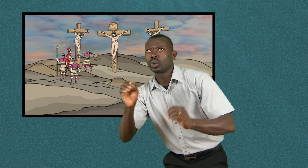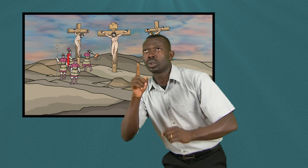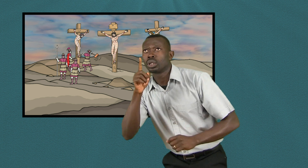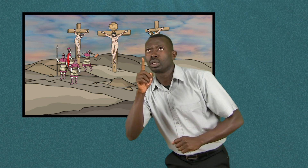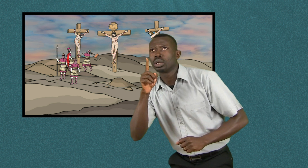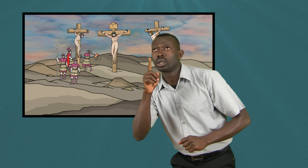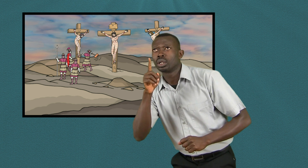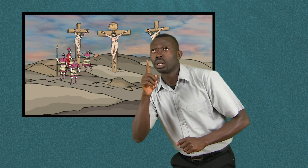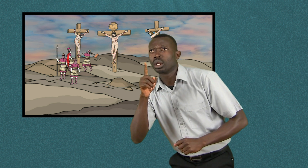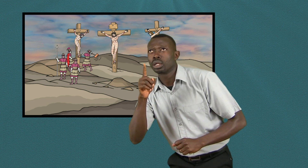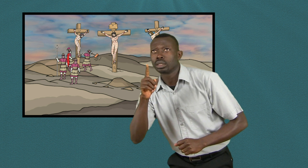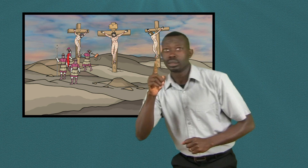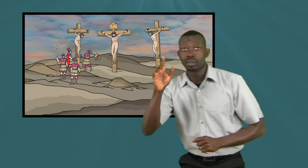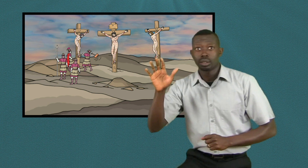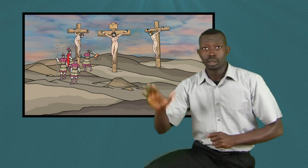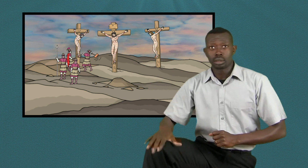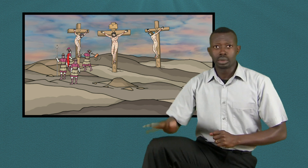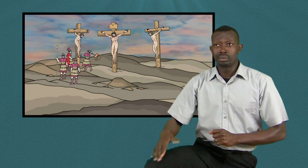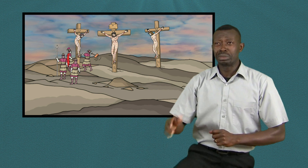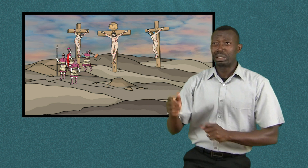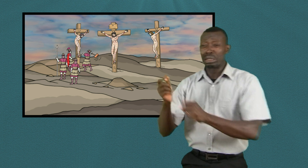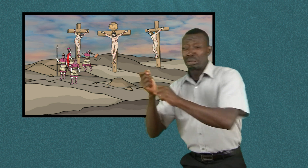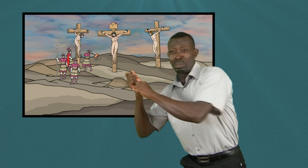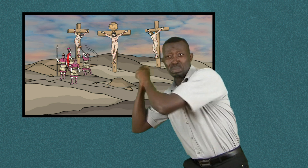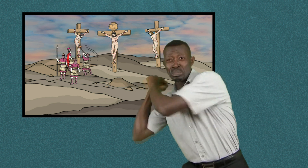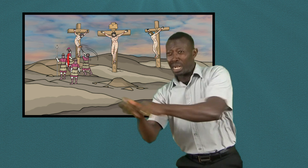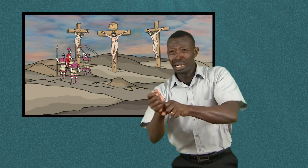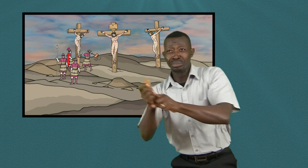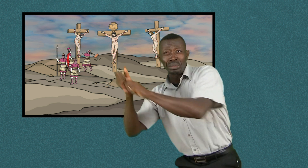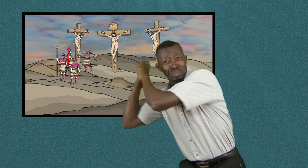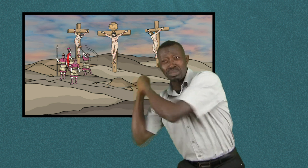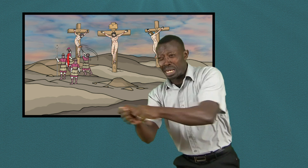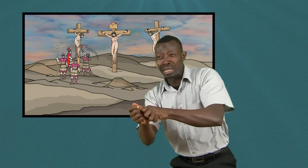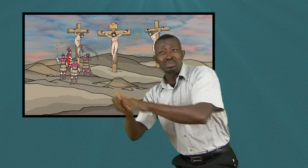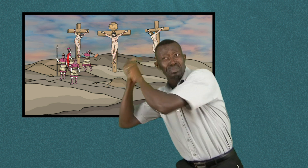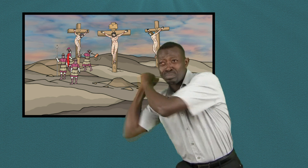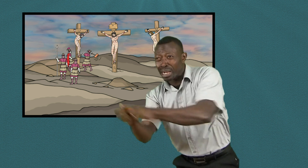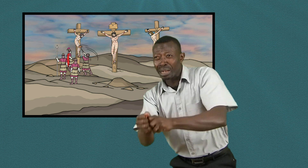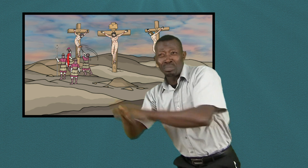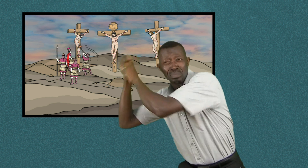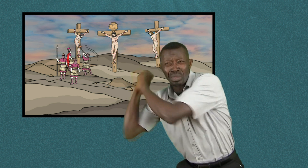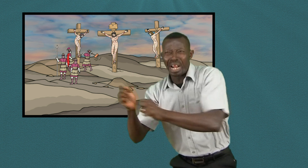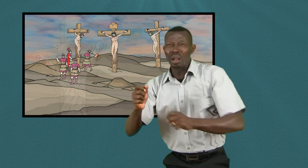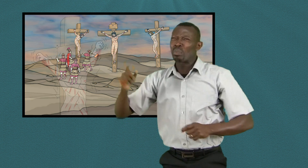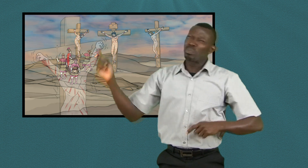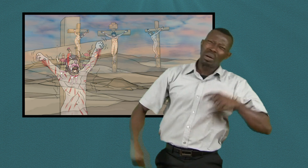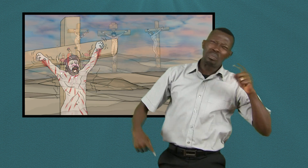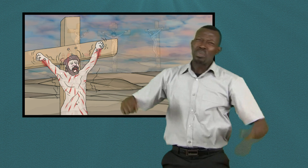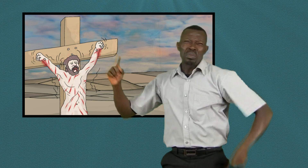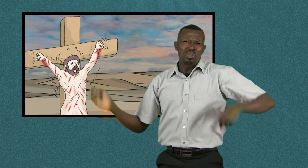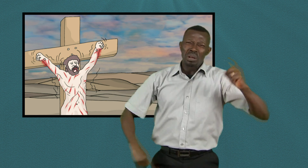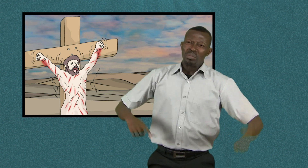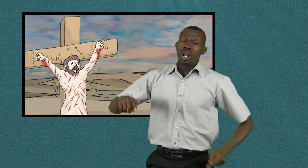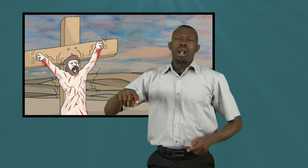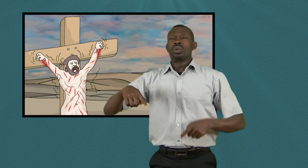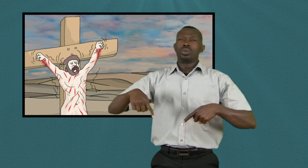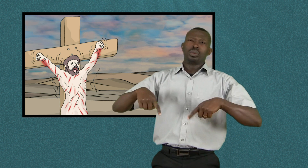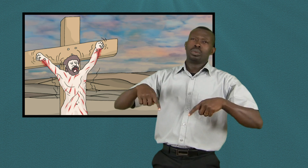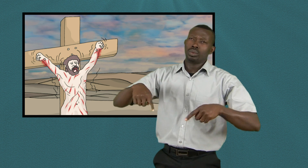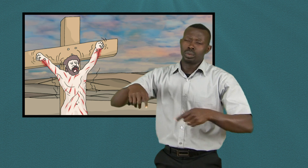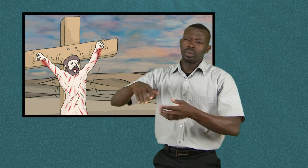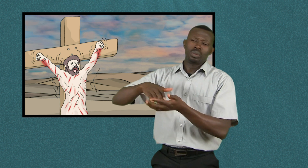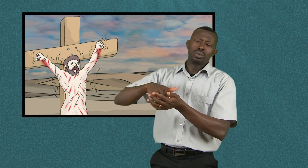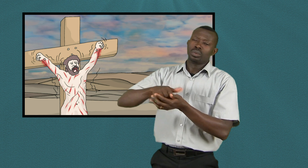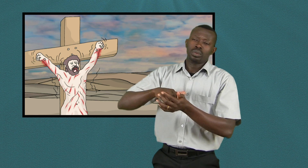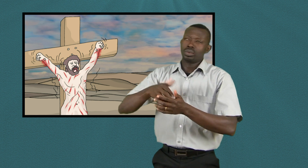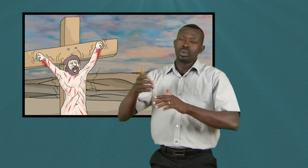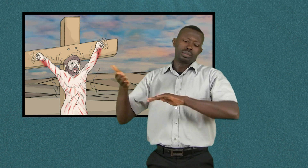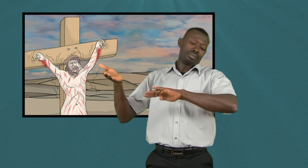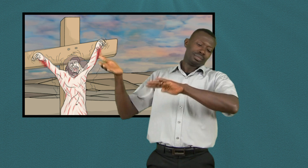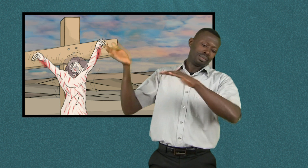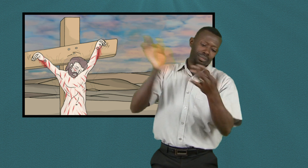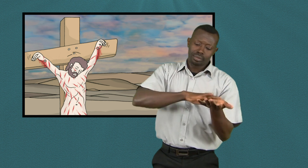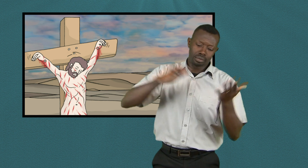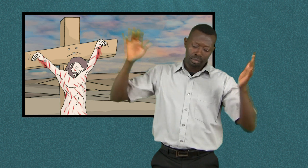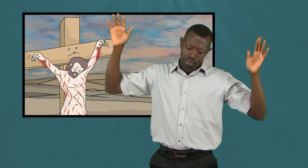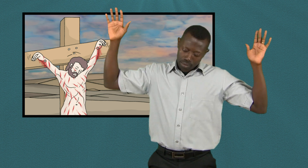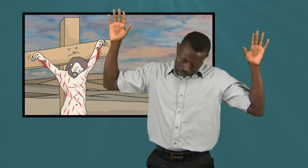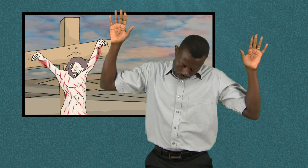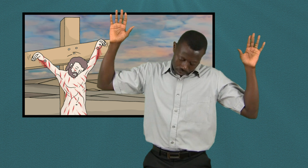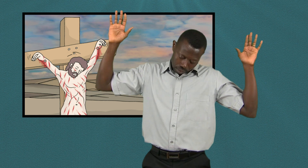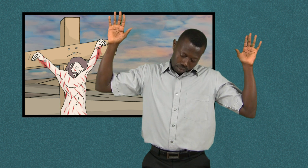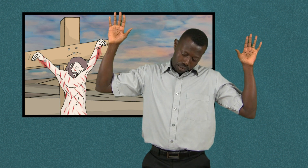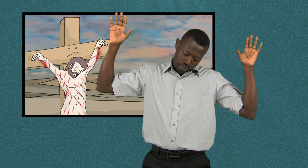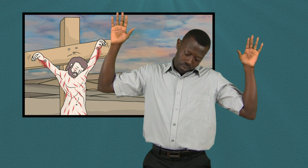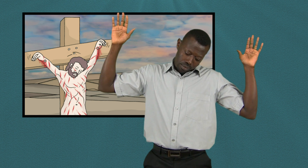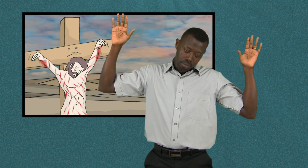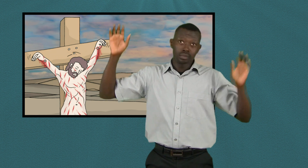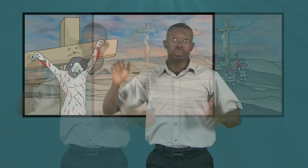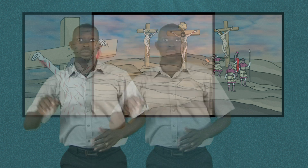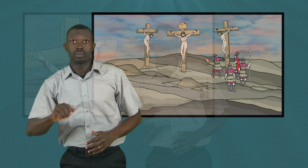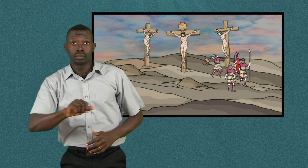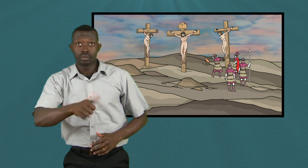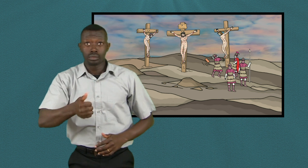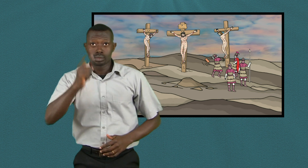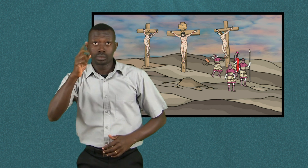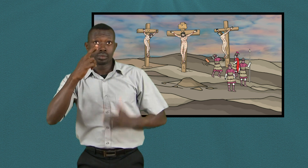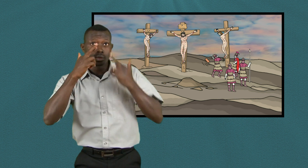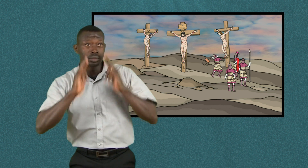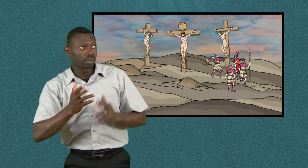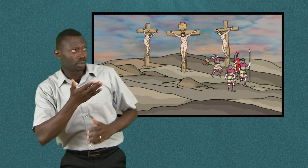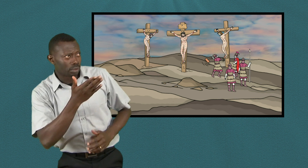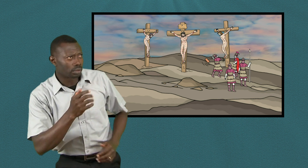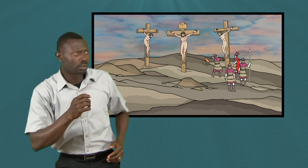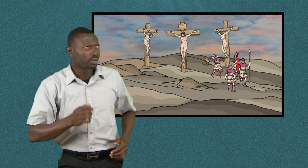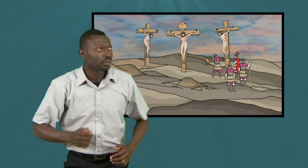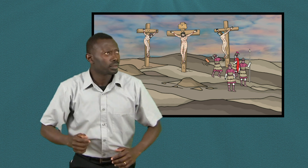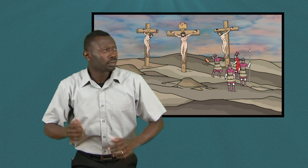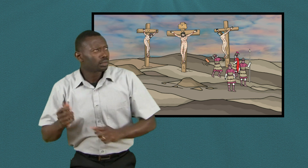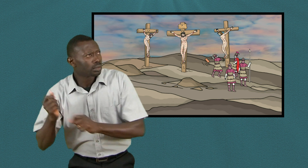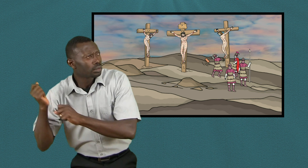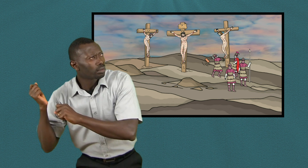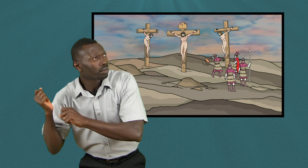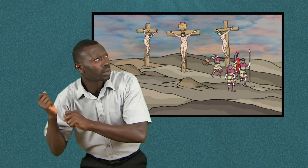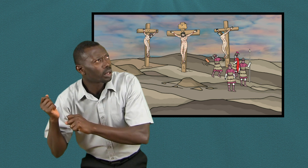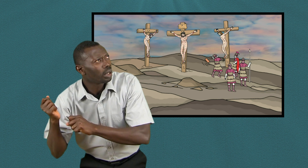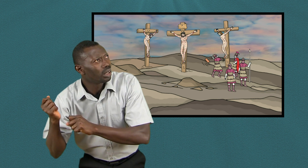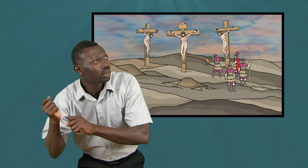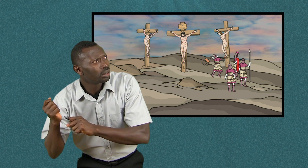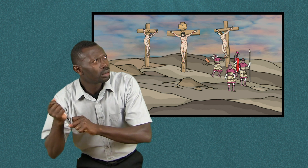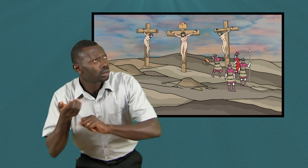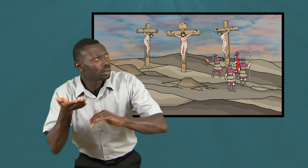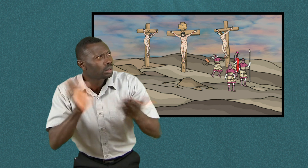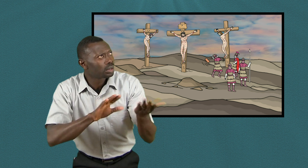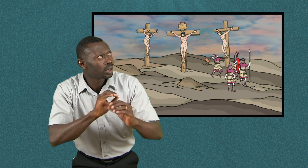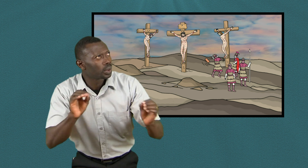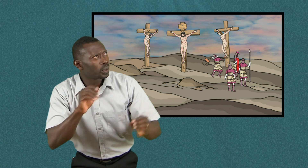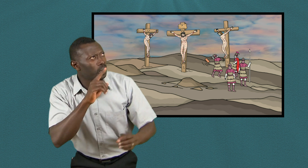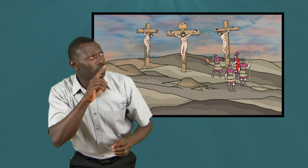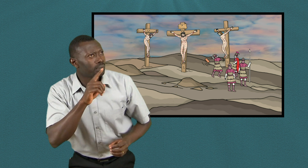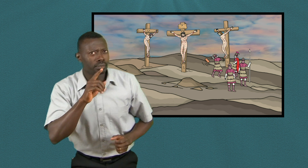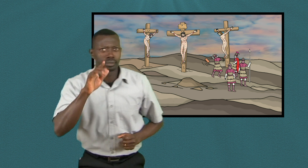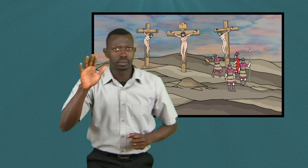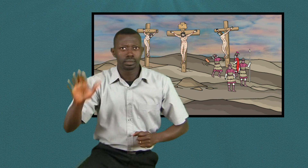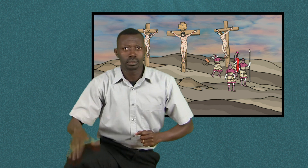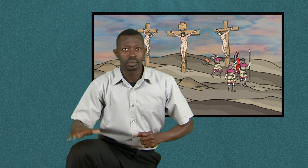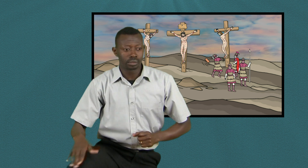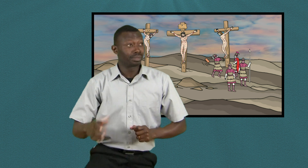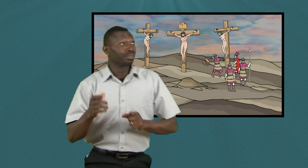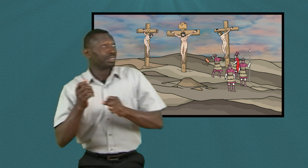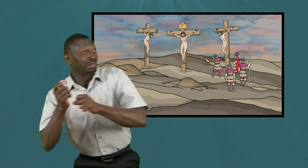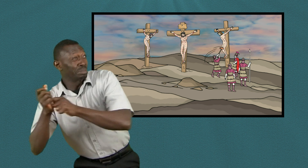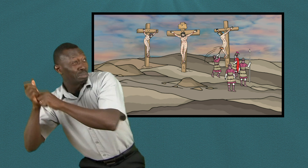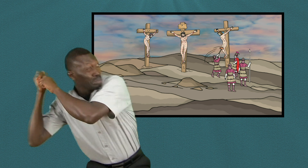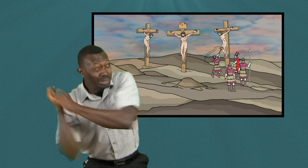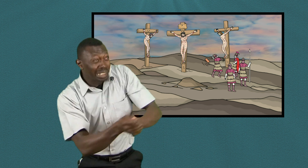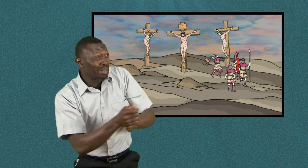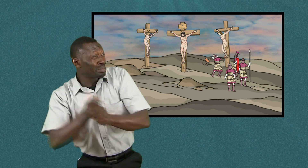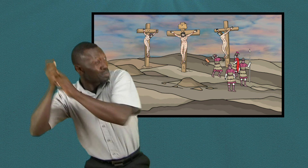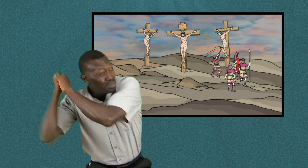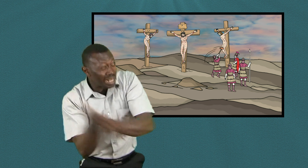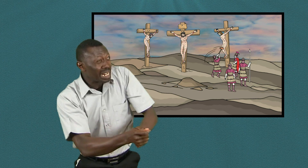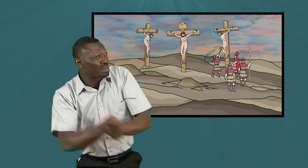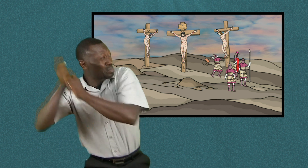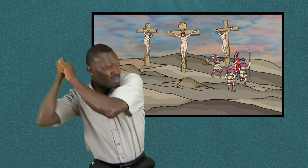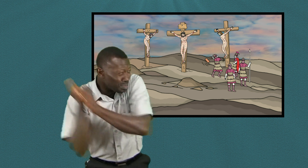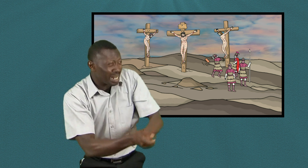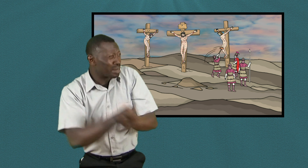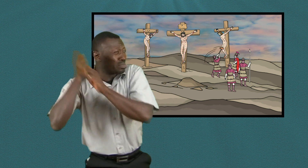But when they came to Jesus and saw that He was already dead, they did not break His legs.